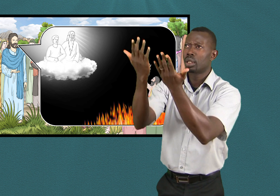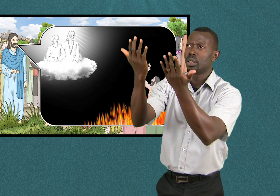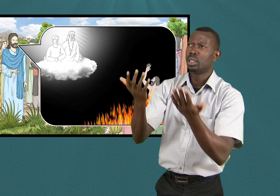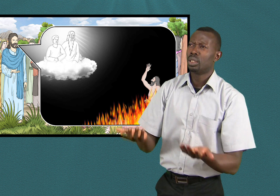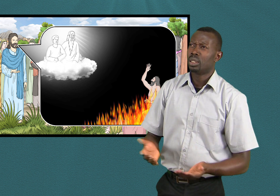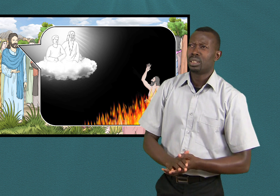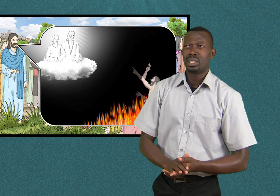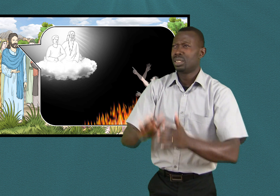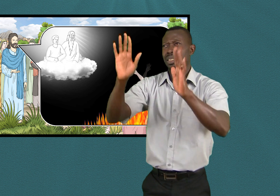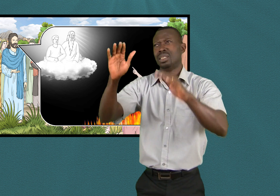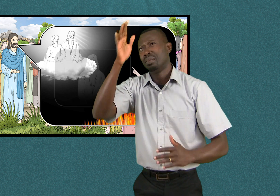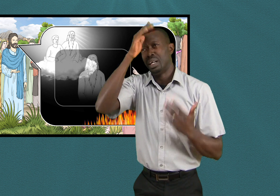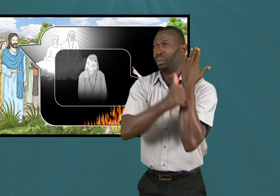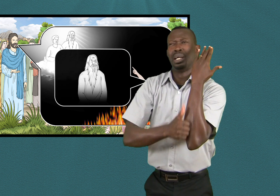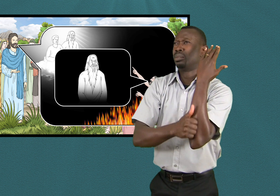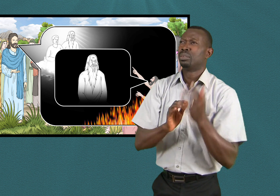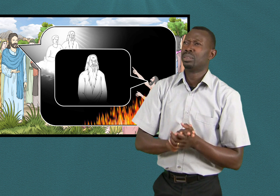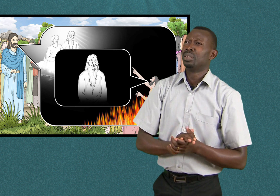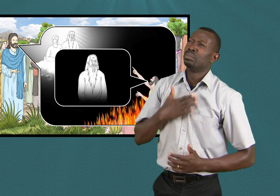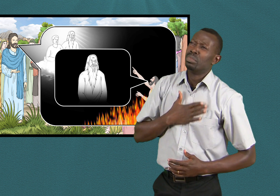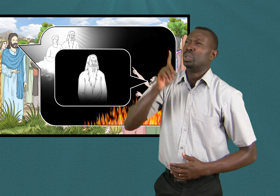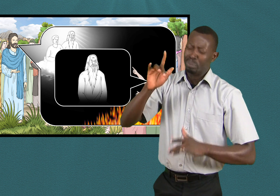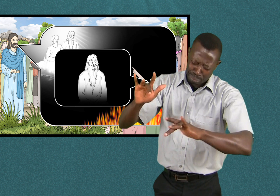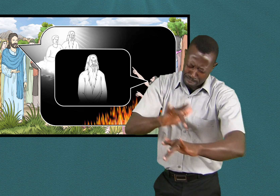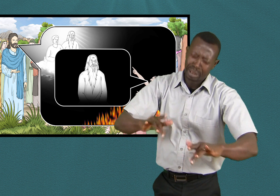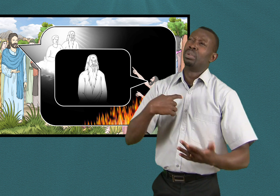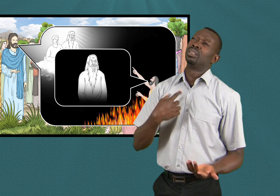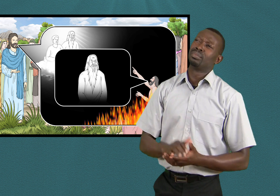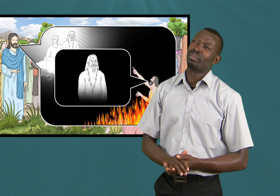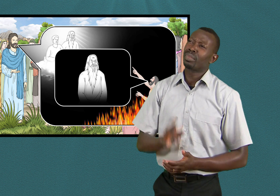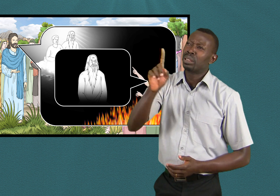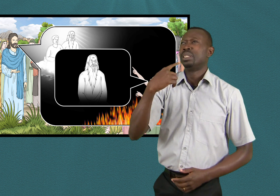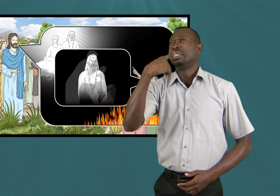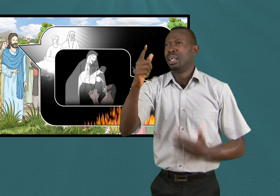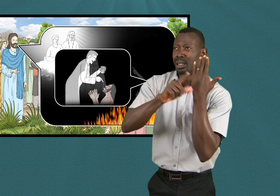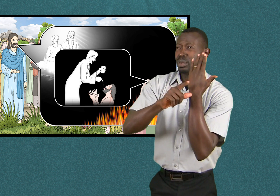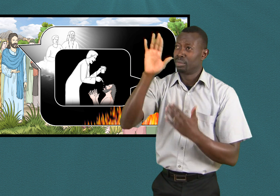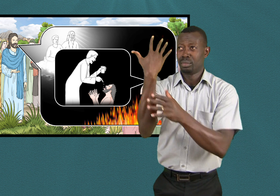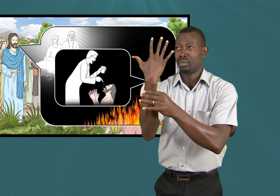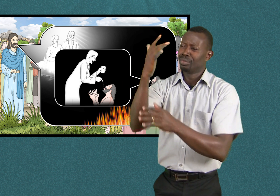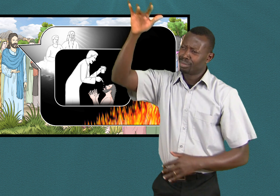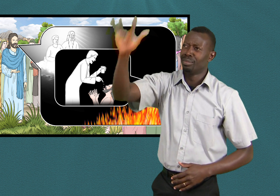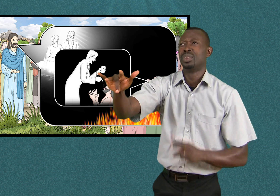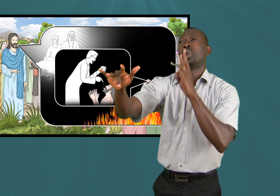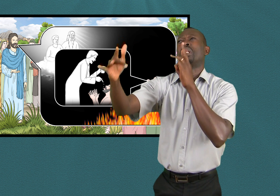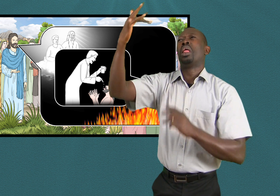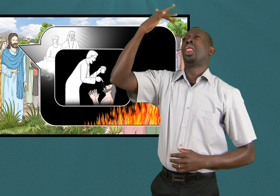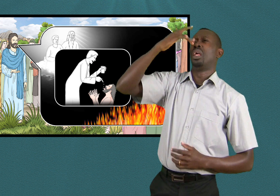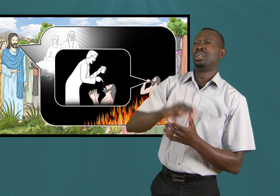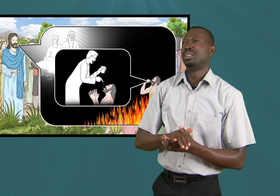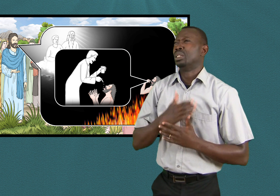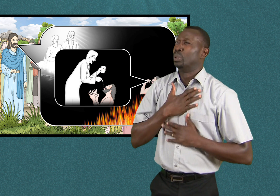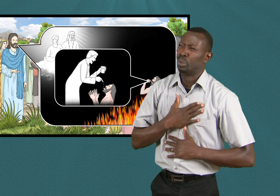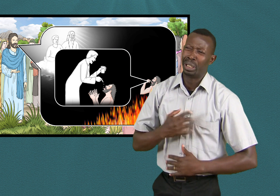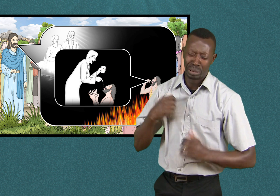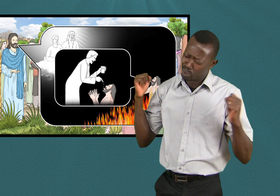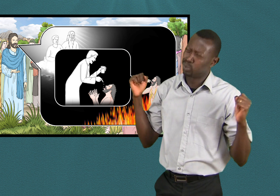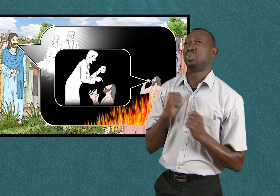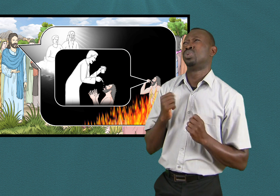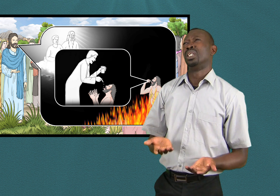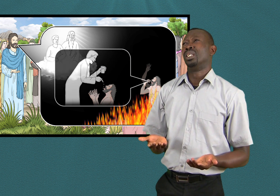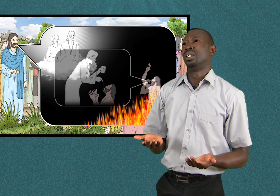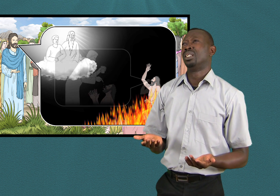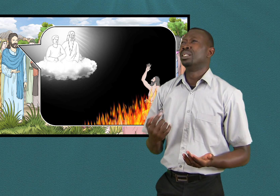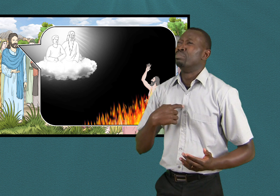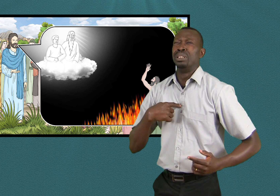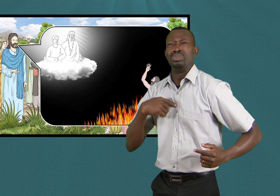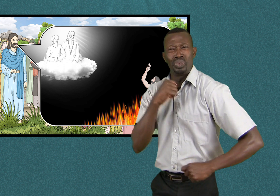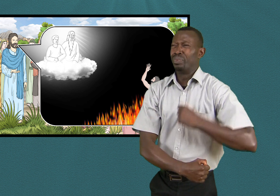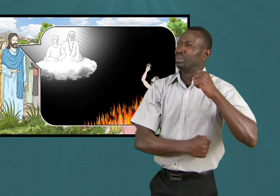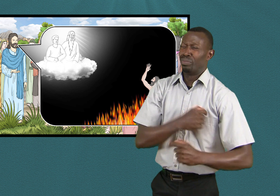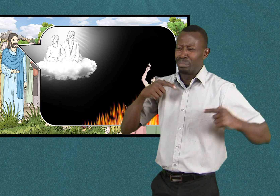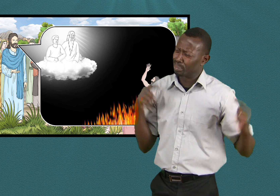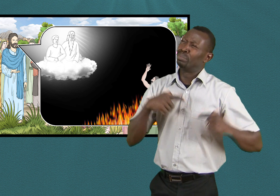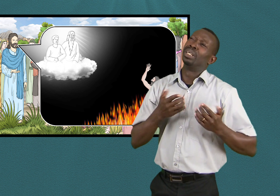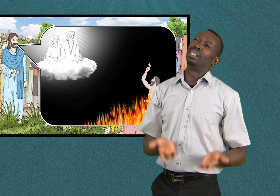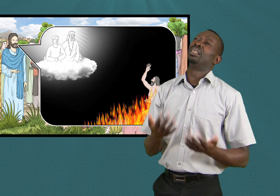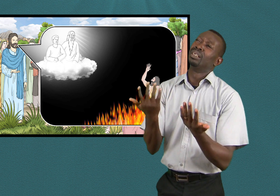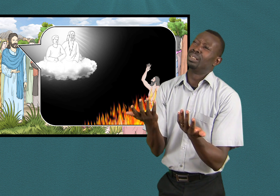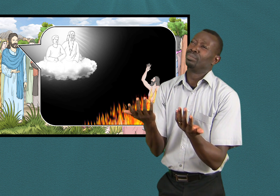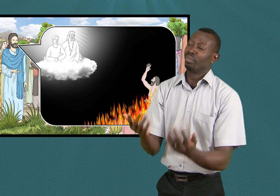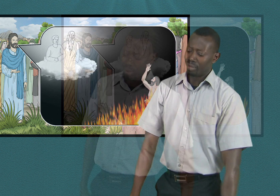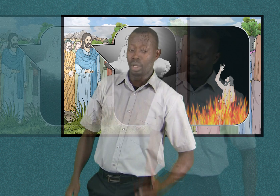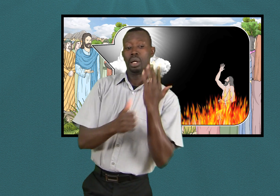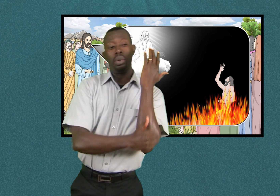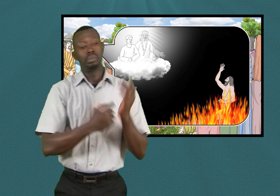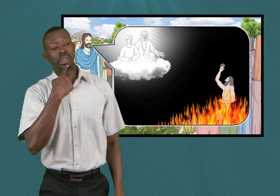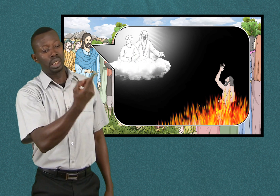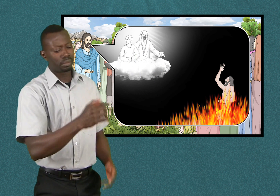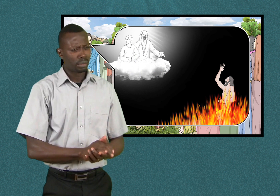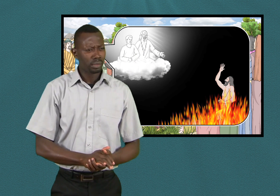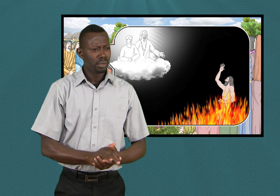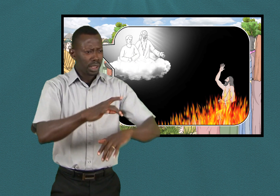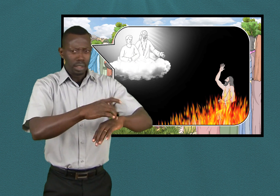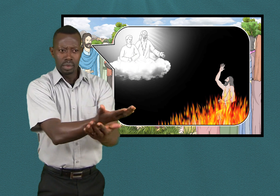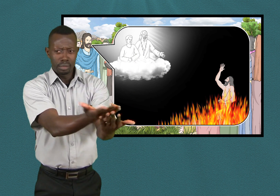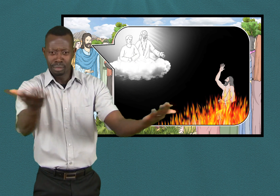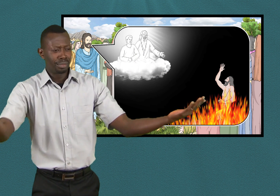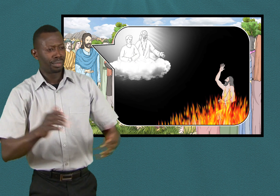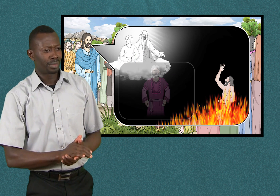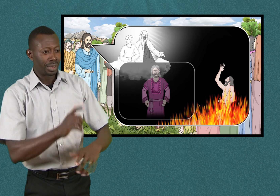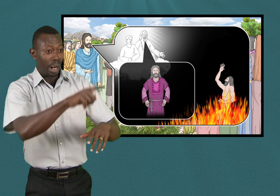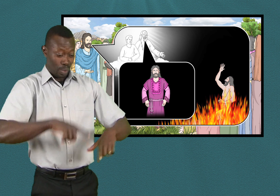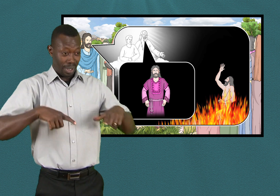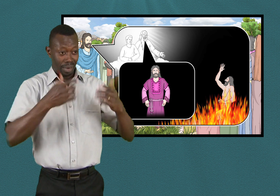So he cried out, ‘Father Abraham, have mercy on me and send Lazarus to dip the tip of his finger in water and cool my tongue. For I am in agony in this fire.’